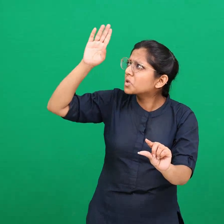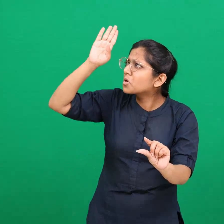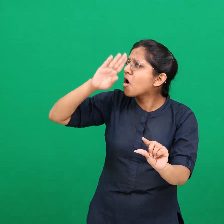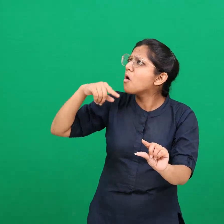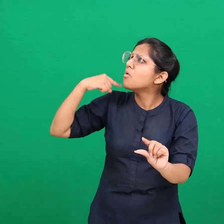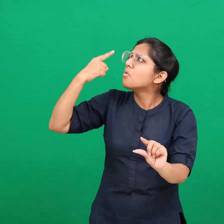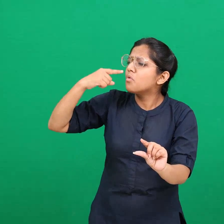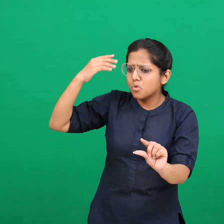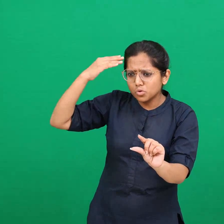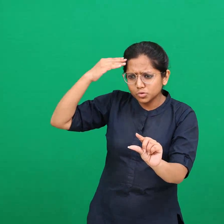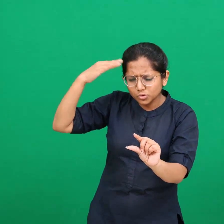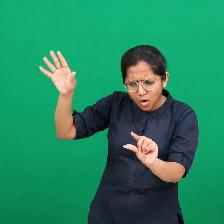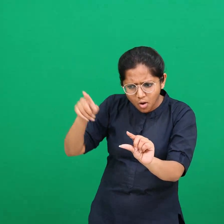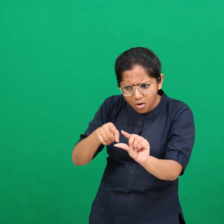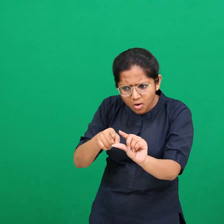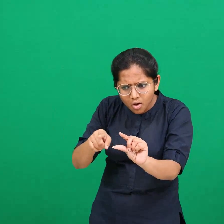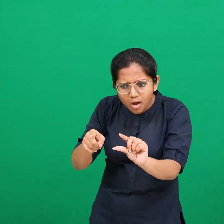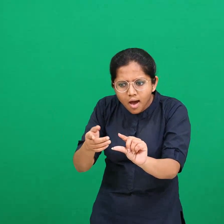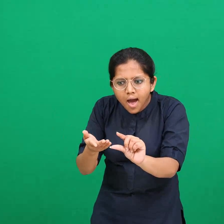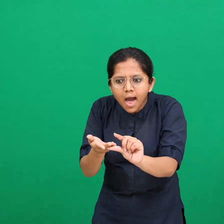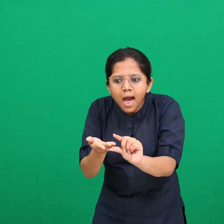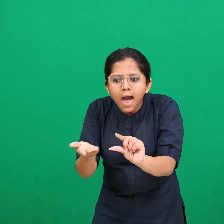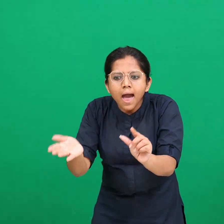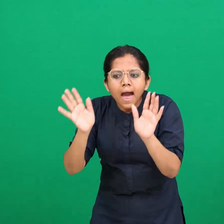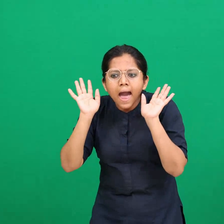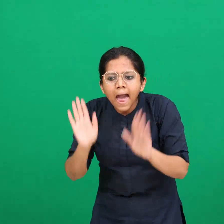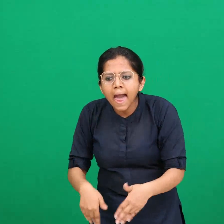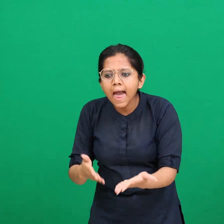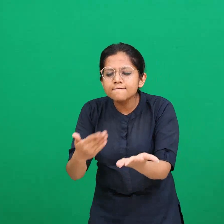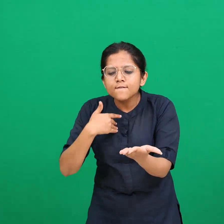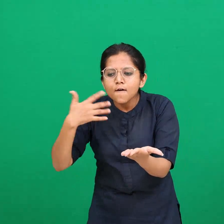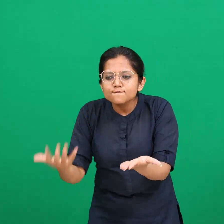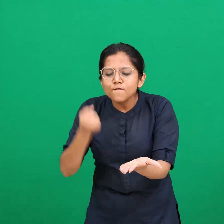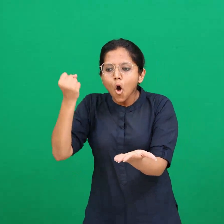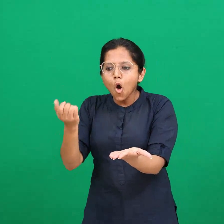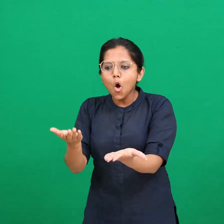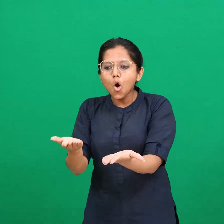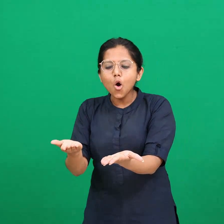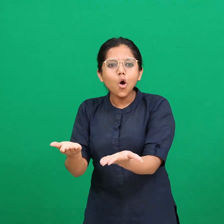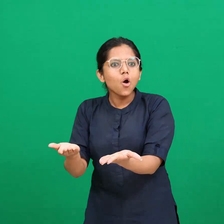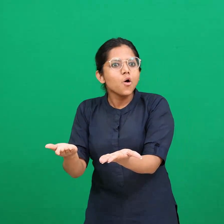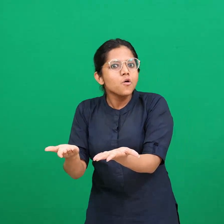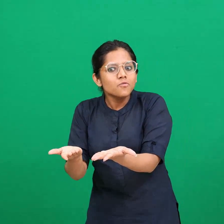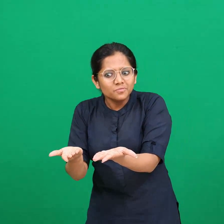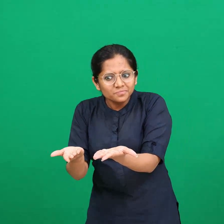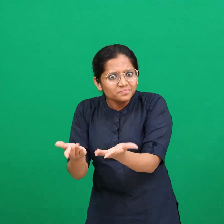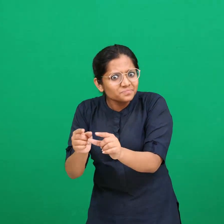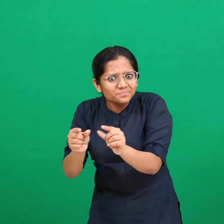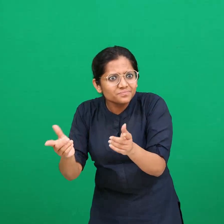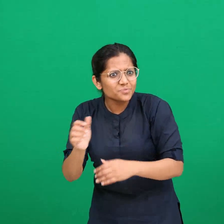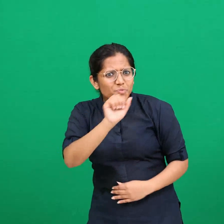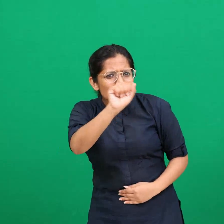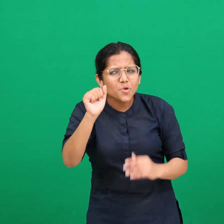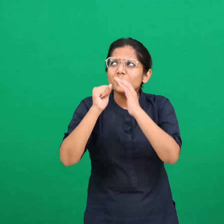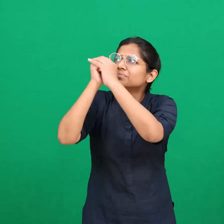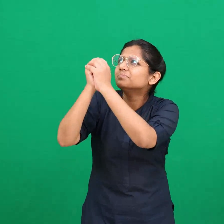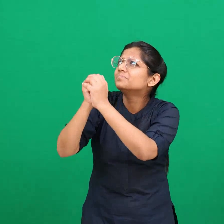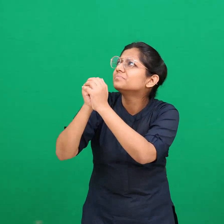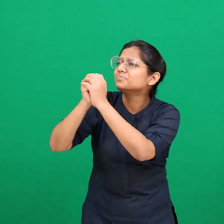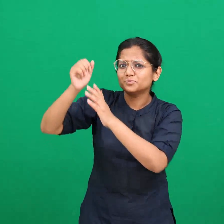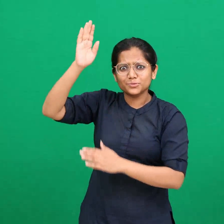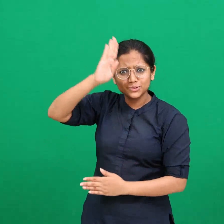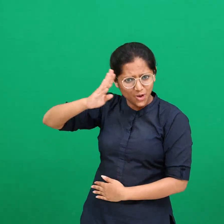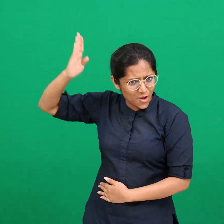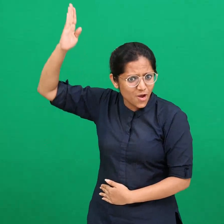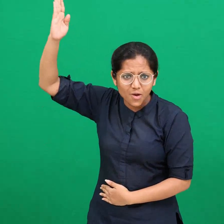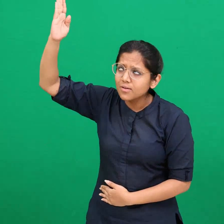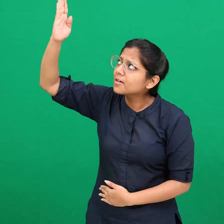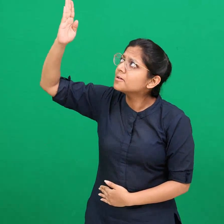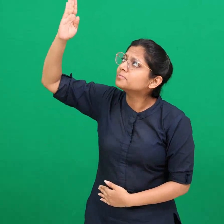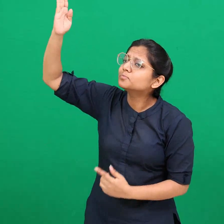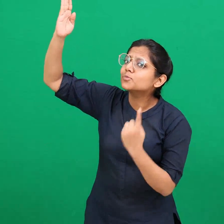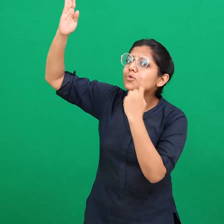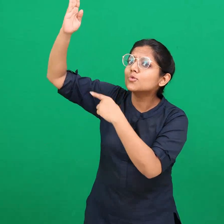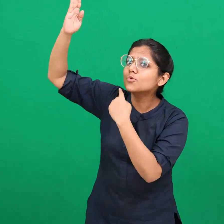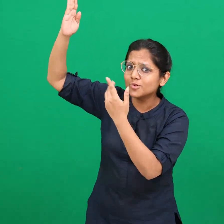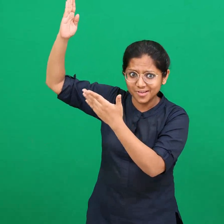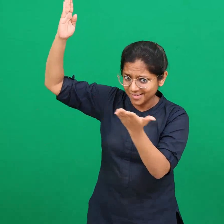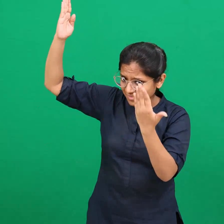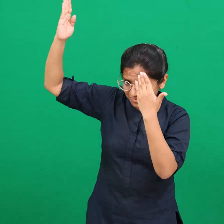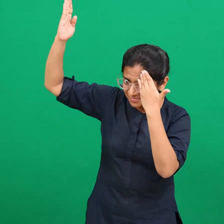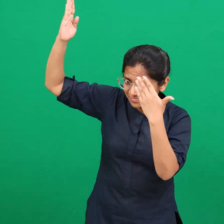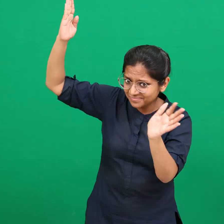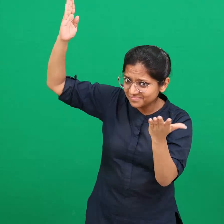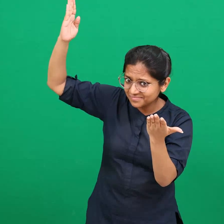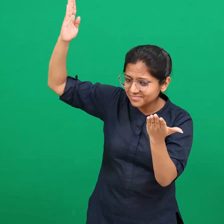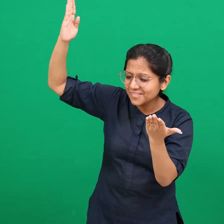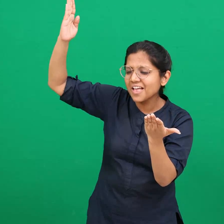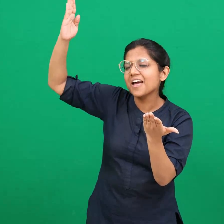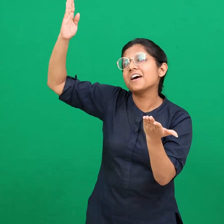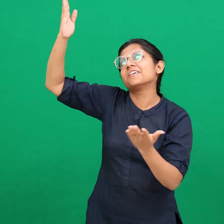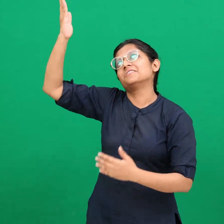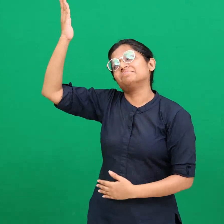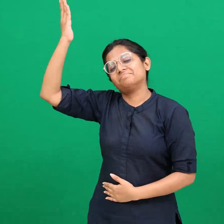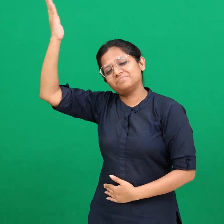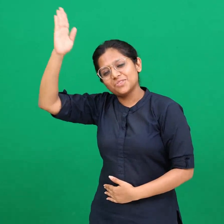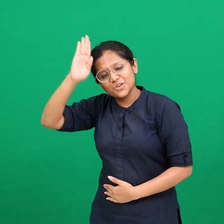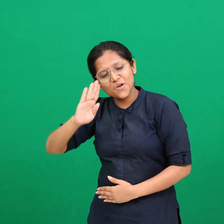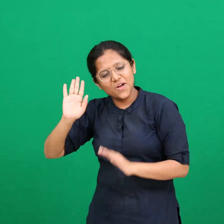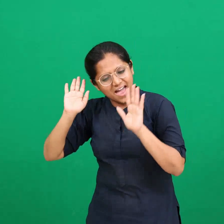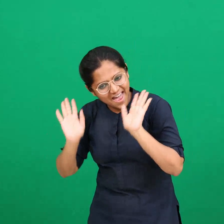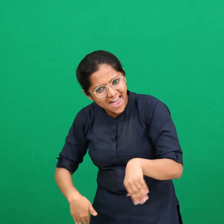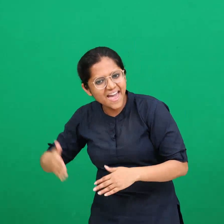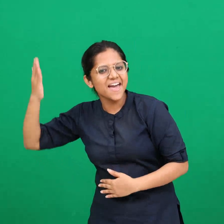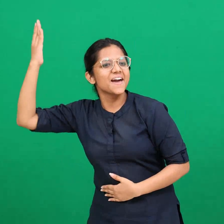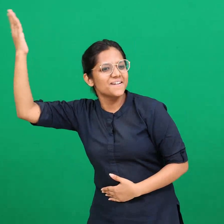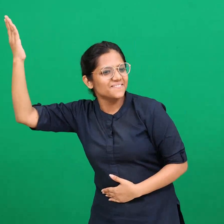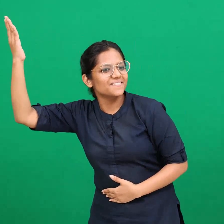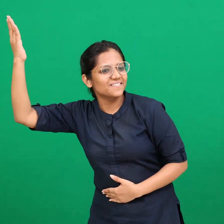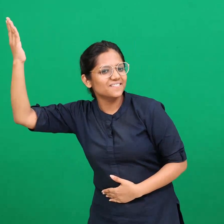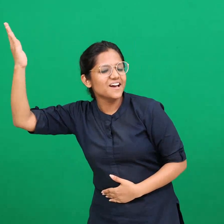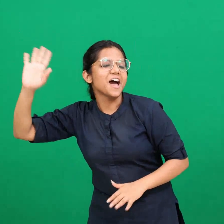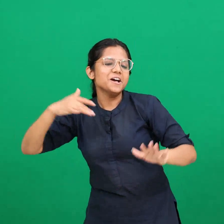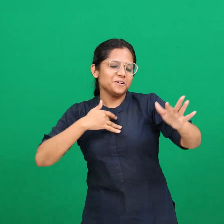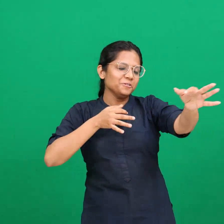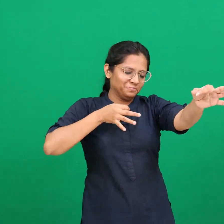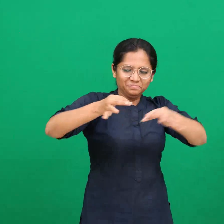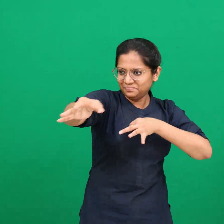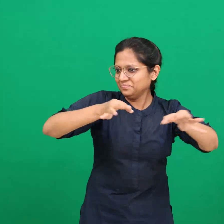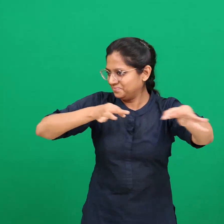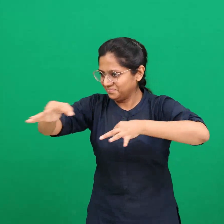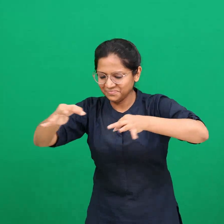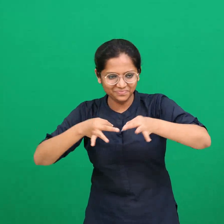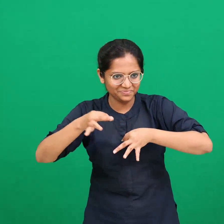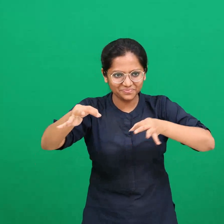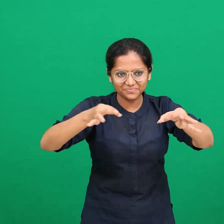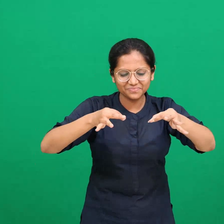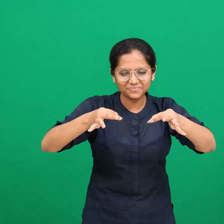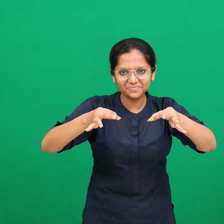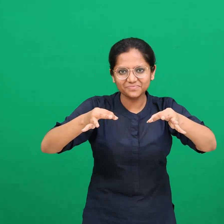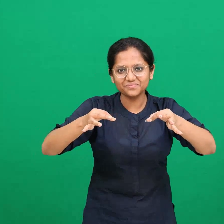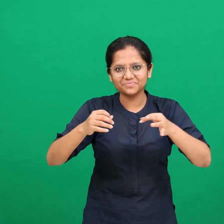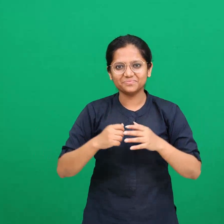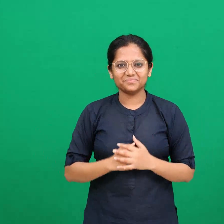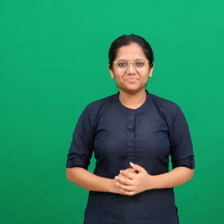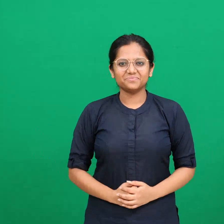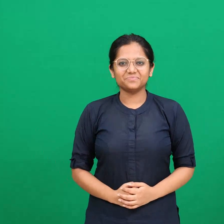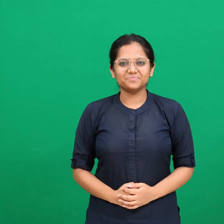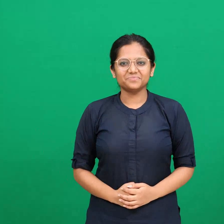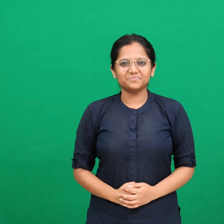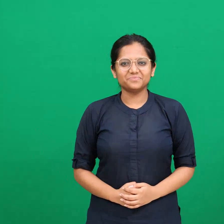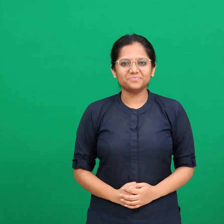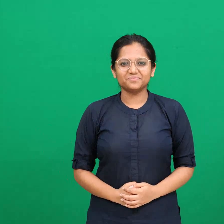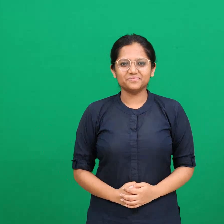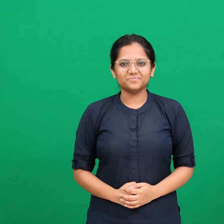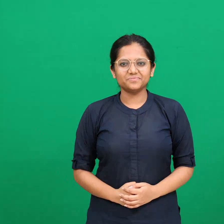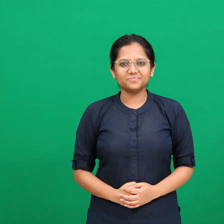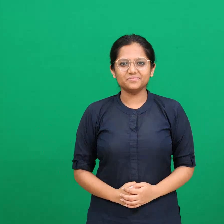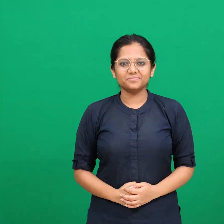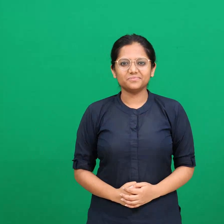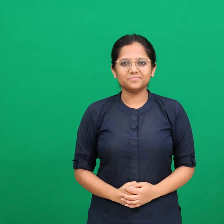Therefore what you worship as something unknown, I now proclaim to you.